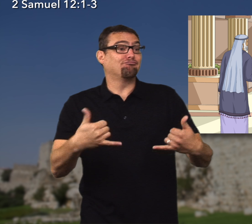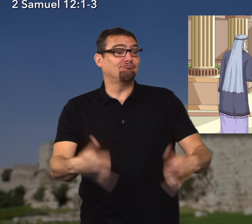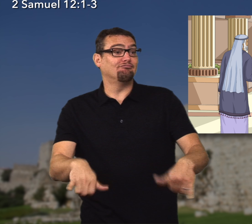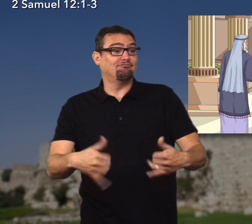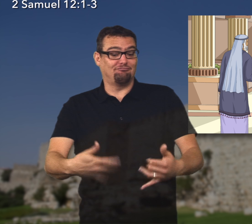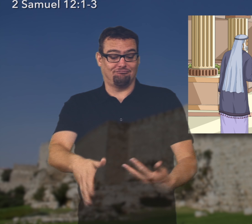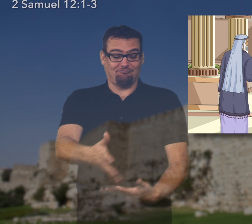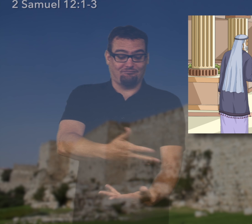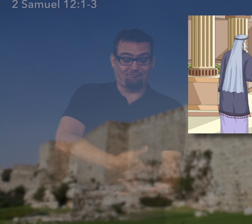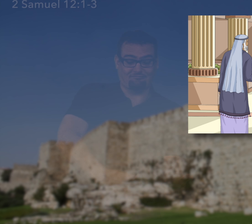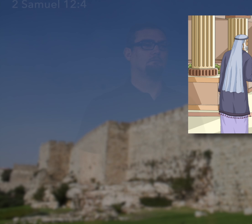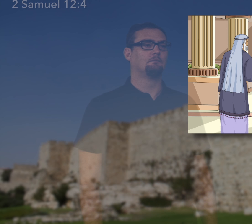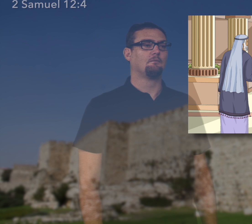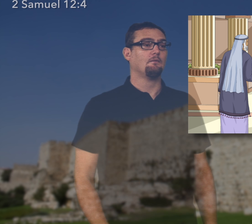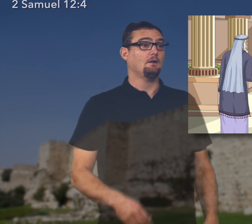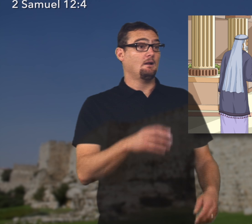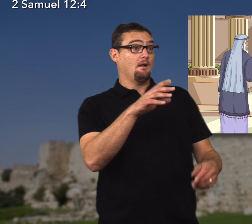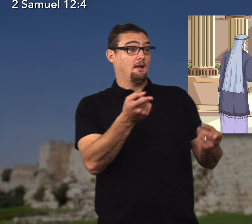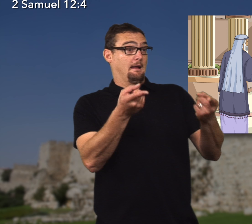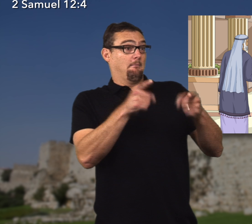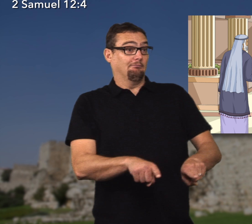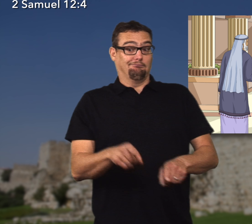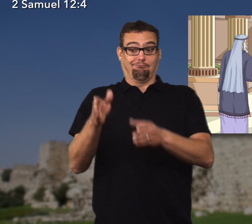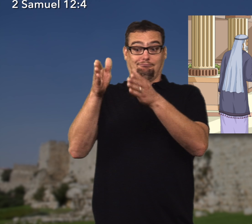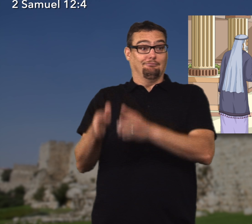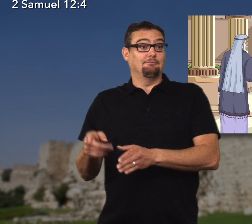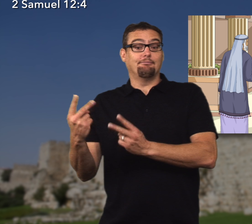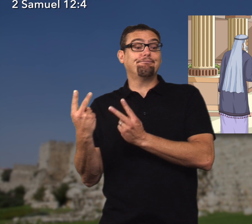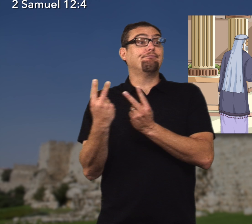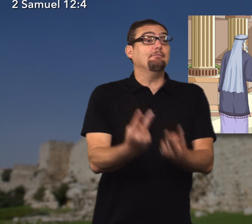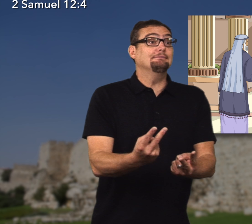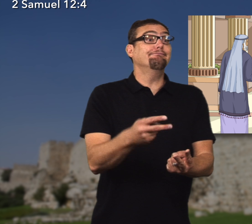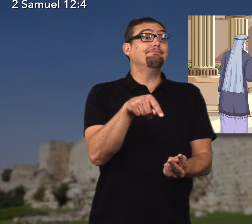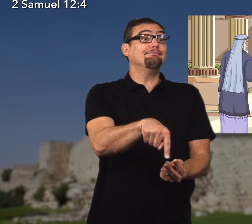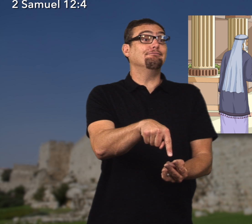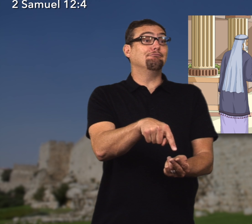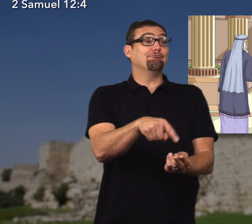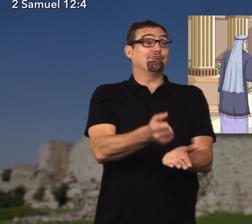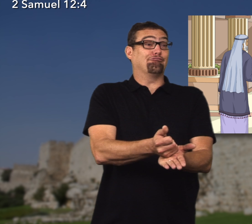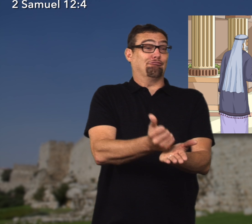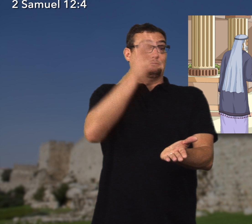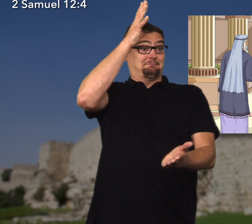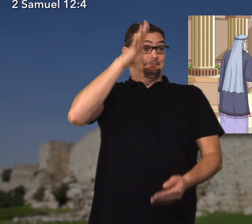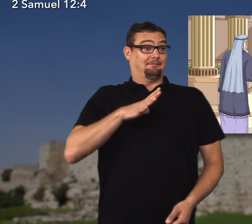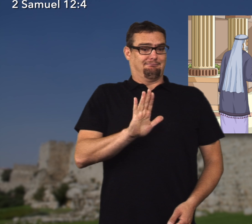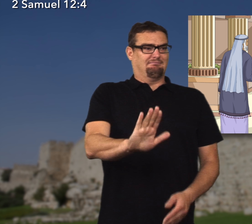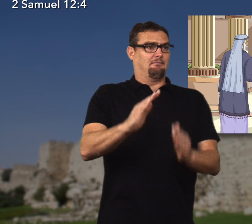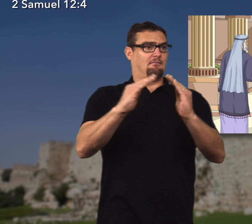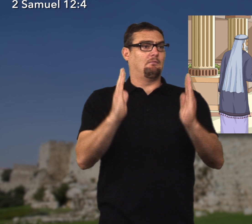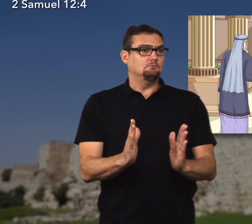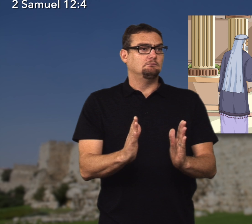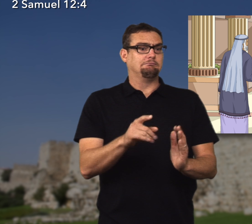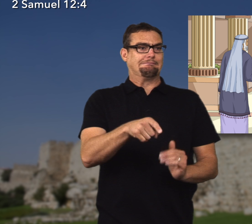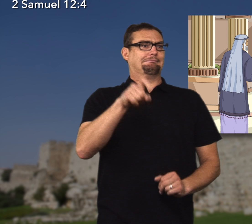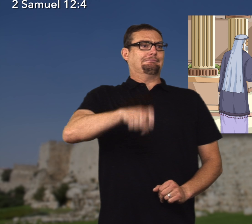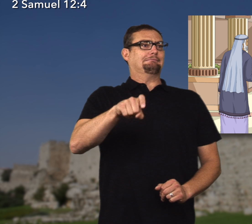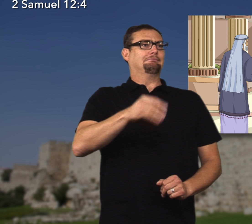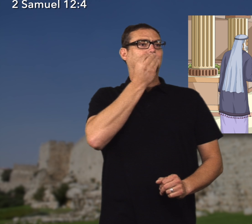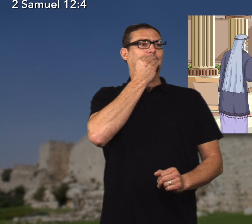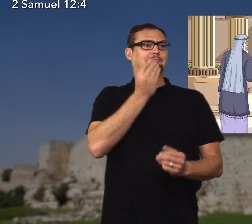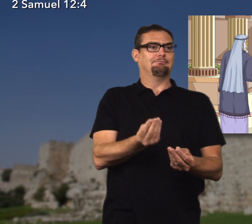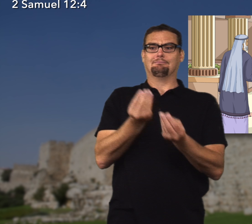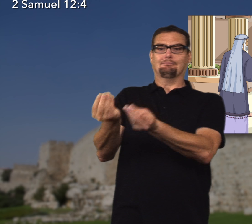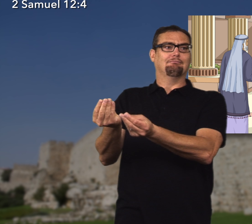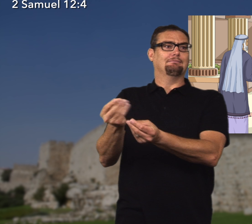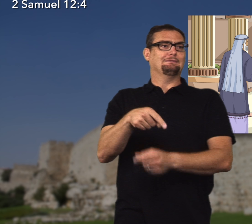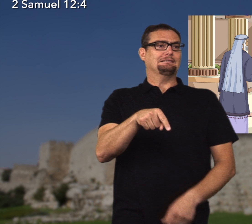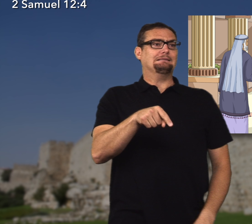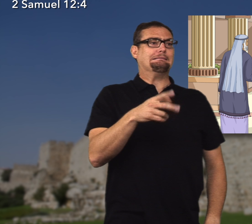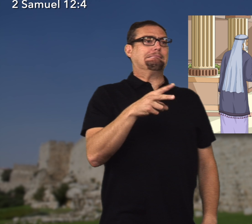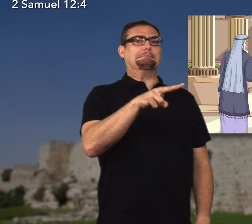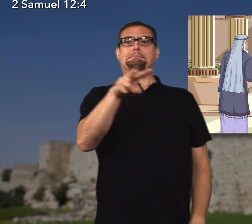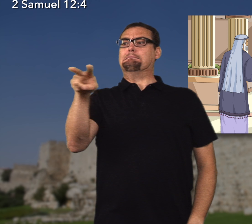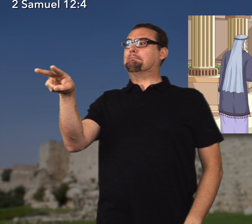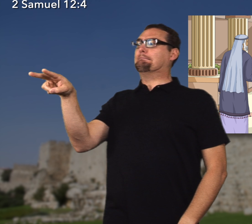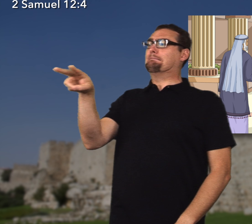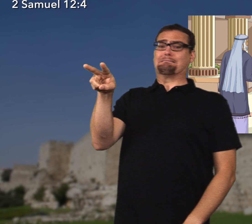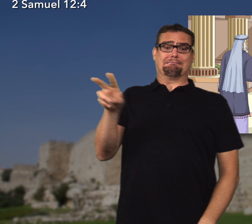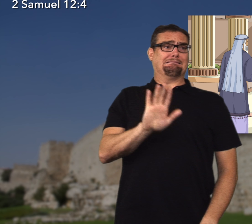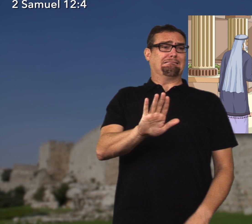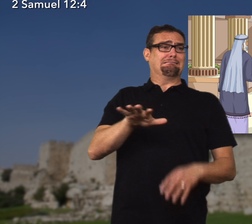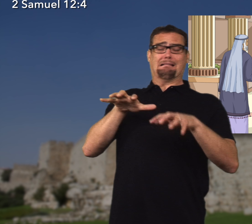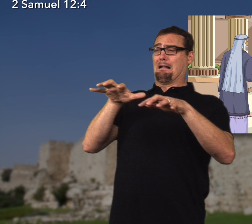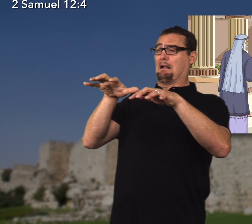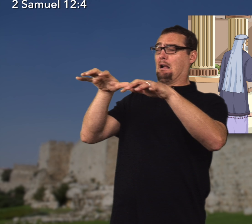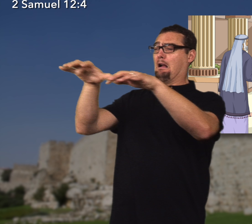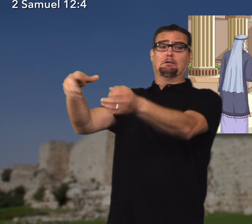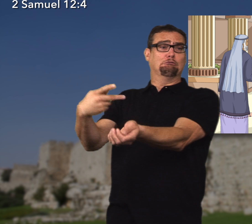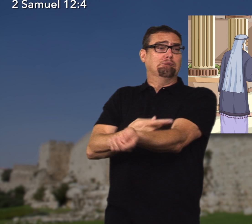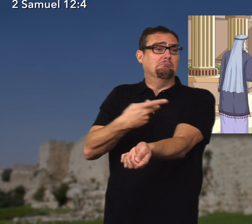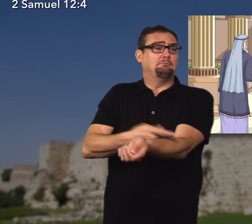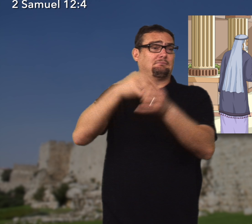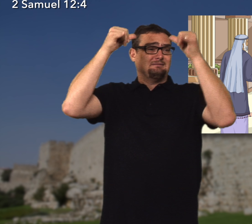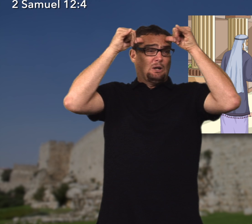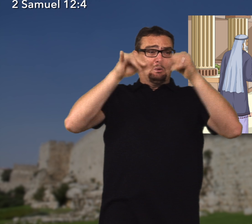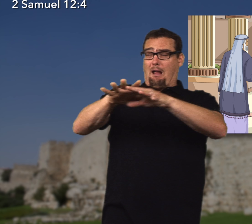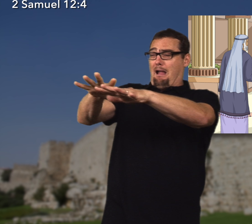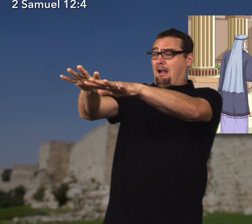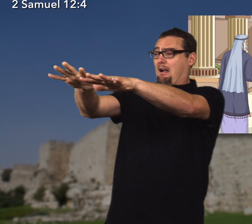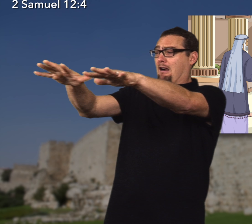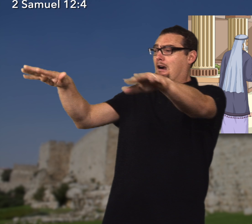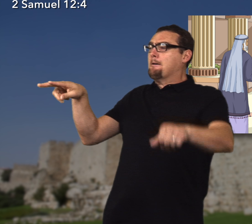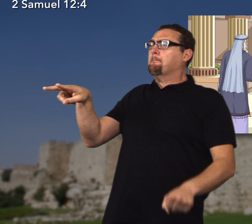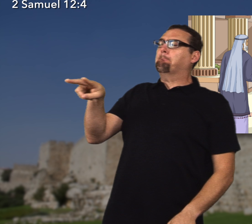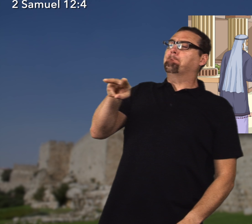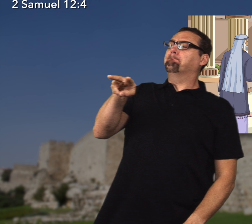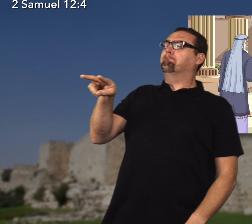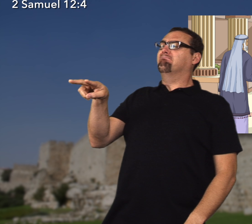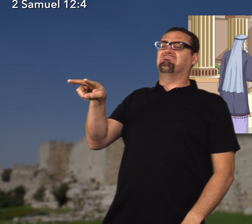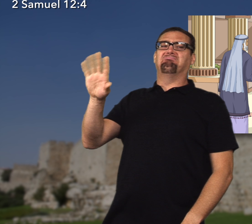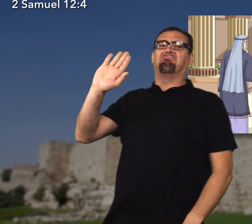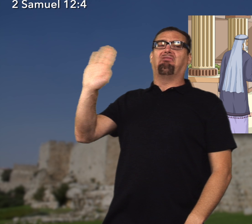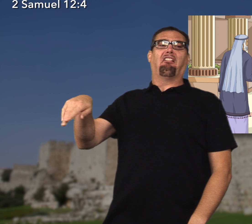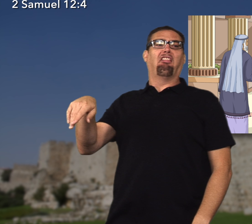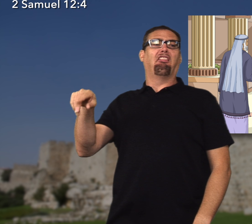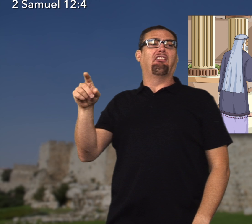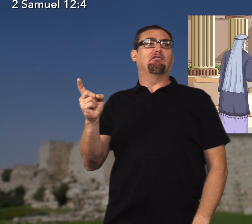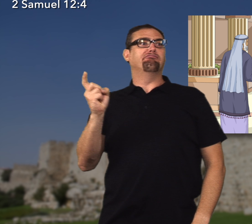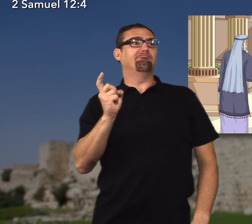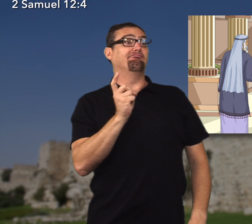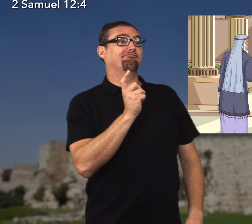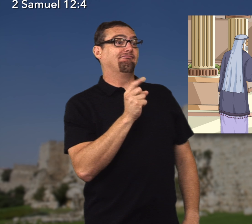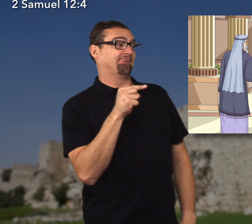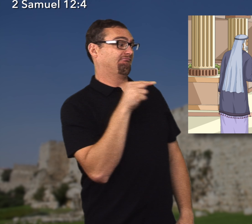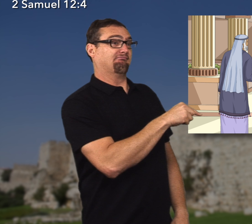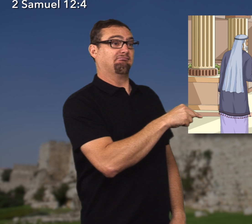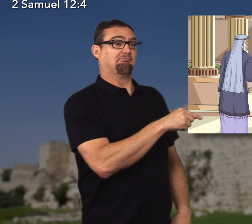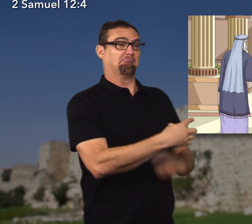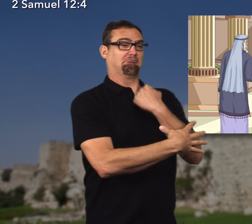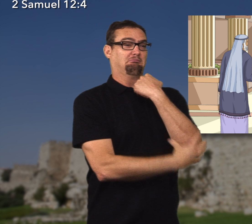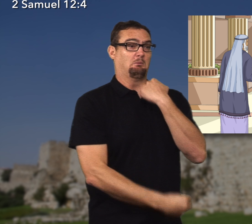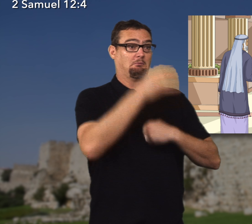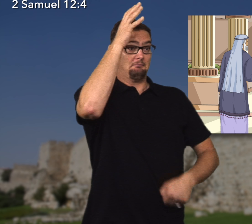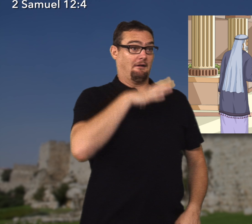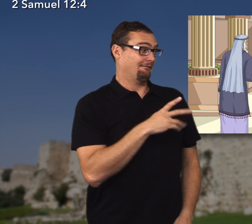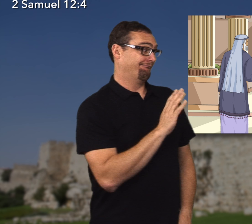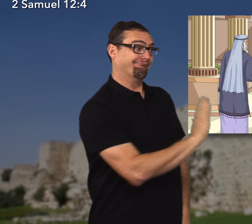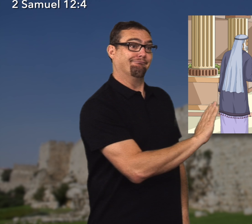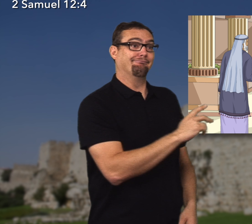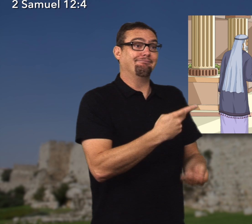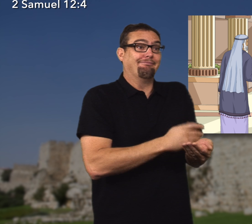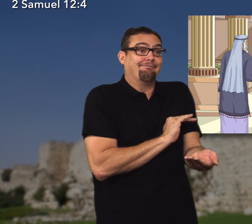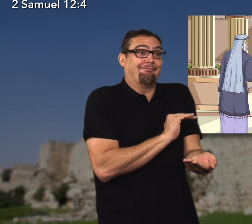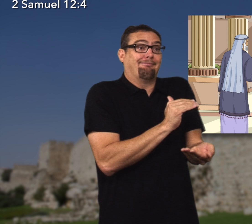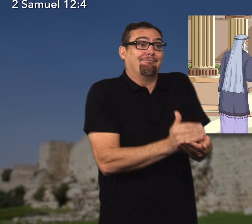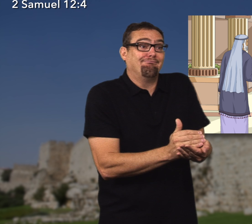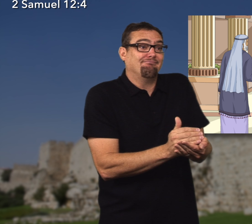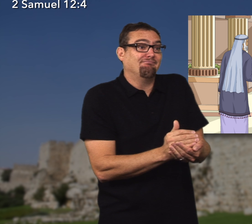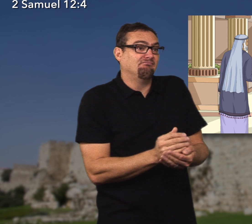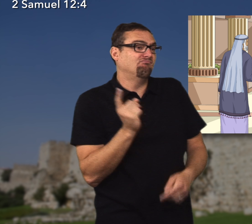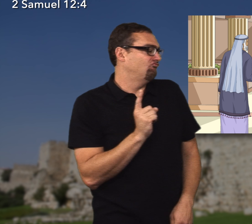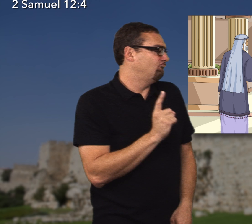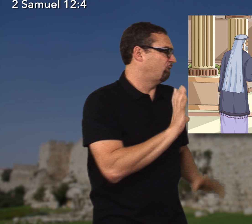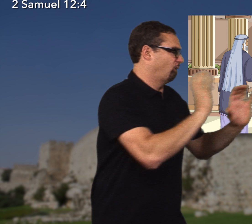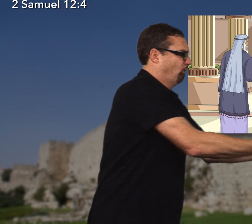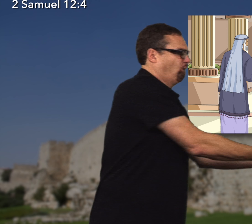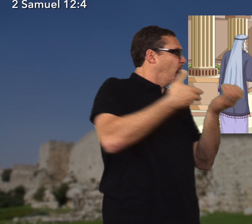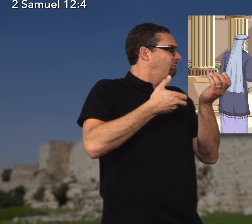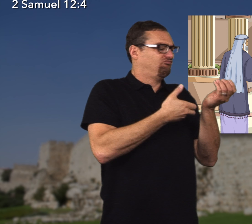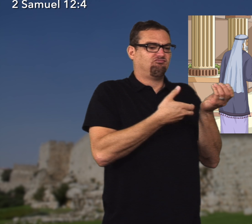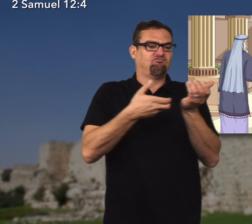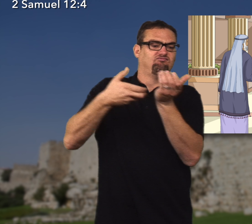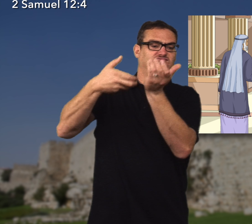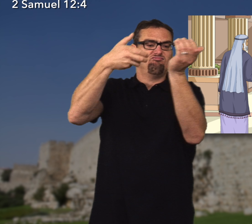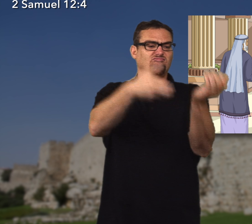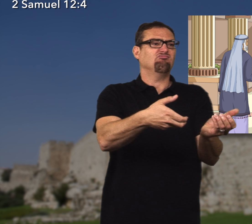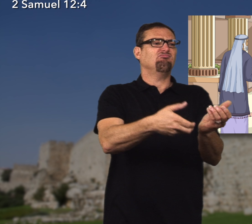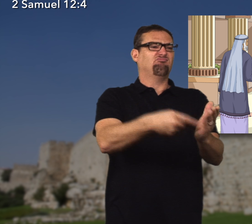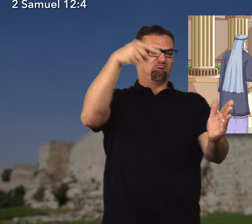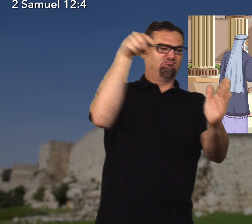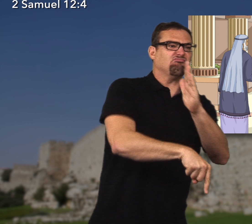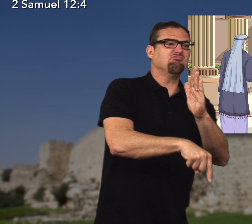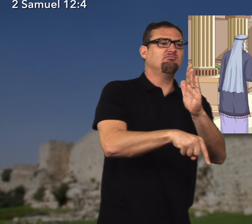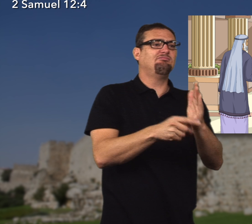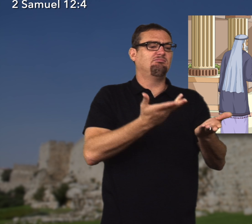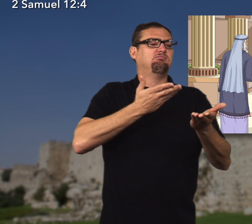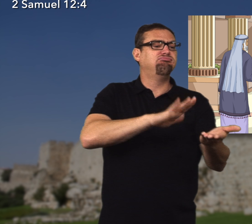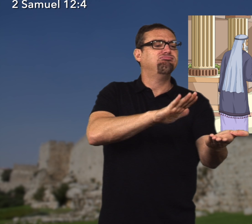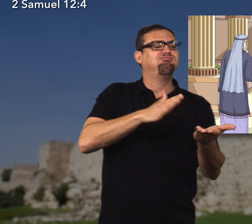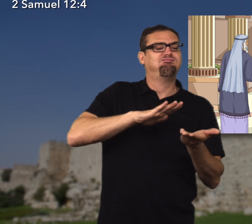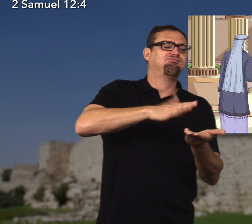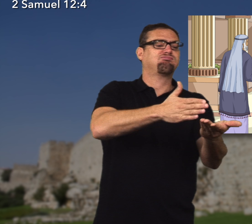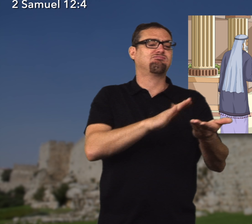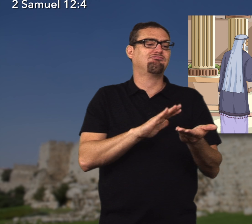Now a traveler came to the rich man, who refrained from taking one of his own sheep or cattle to prepare for the traveler who had come to him.